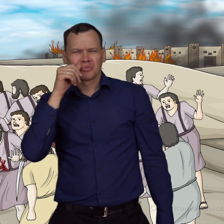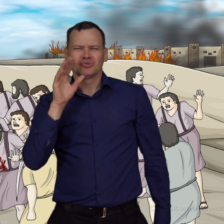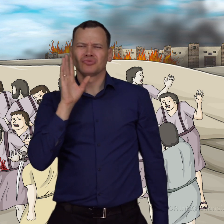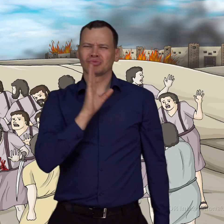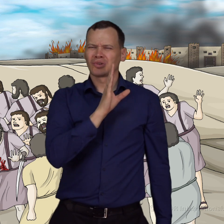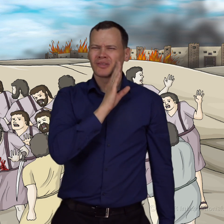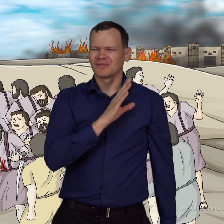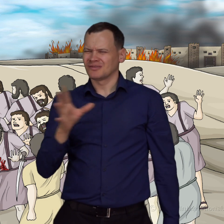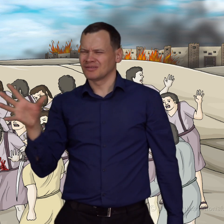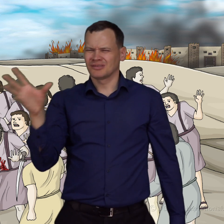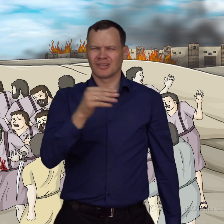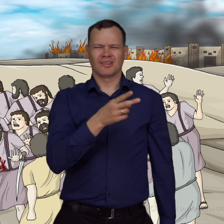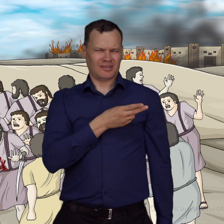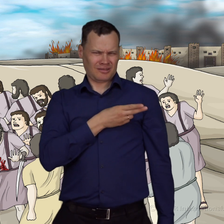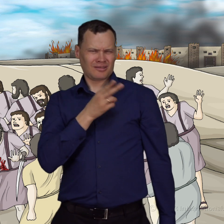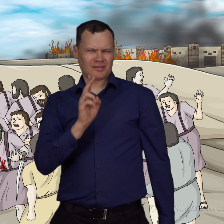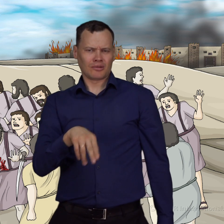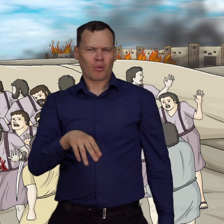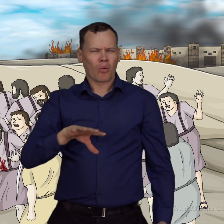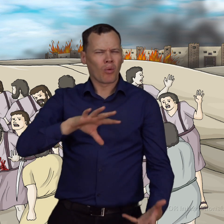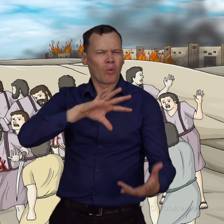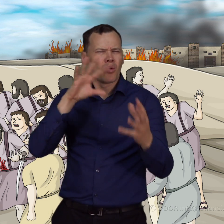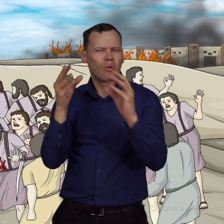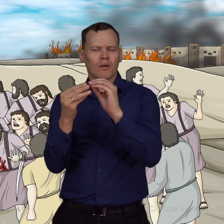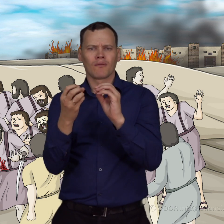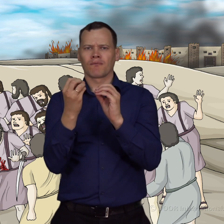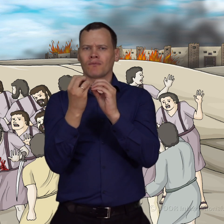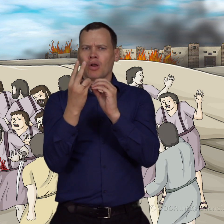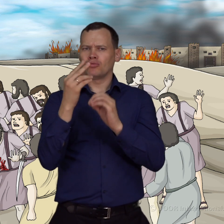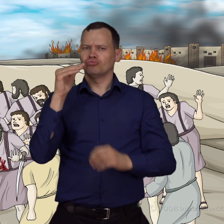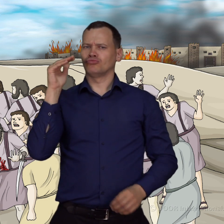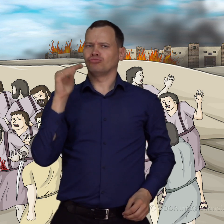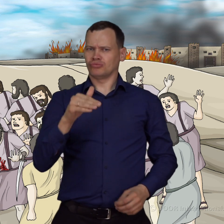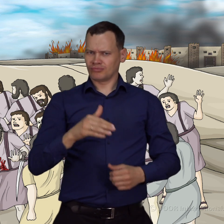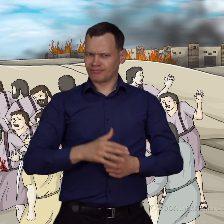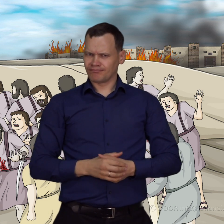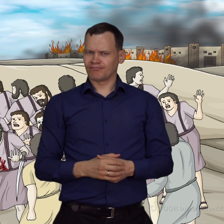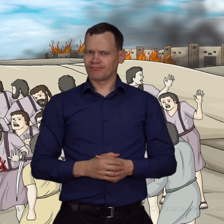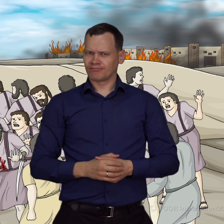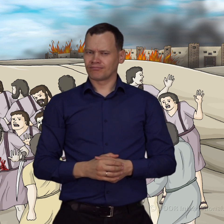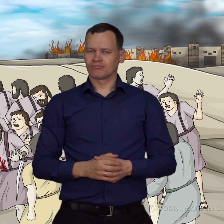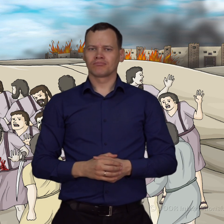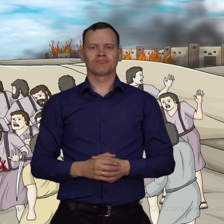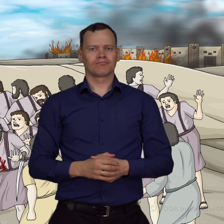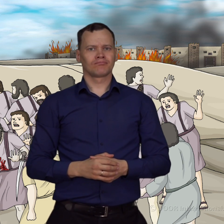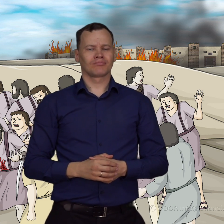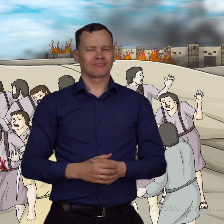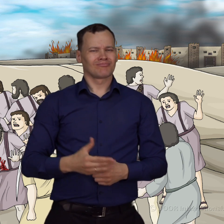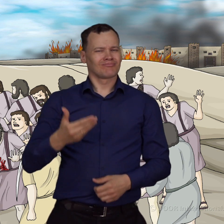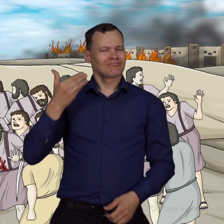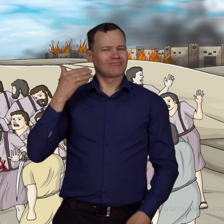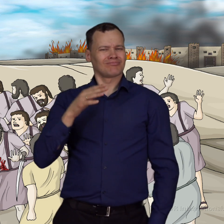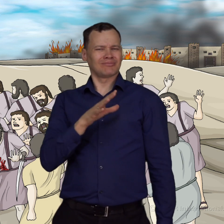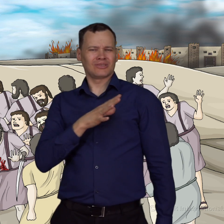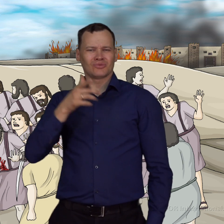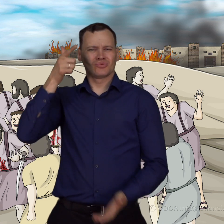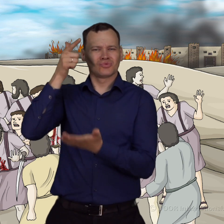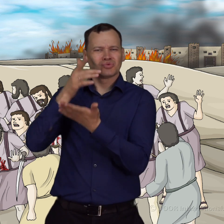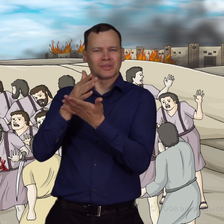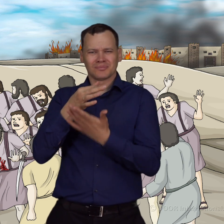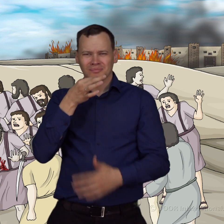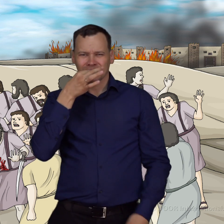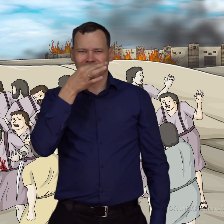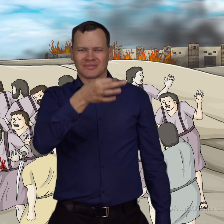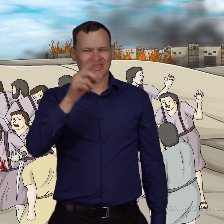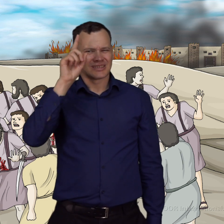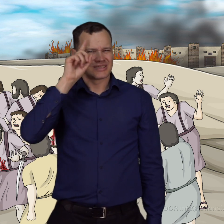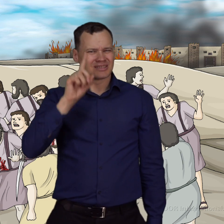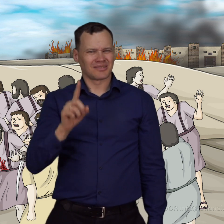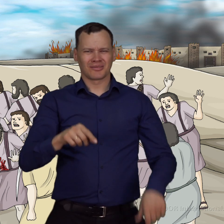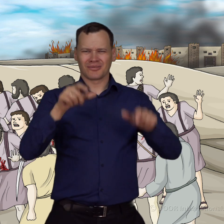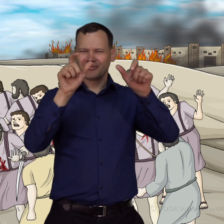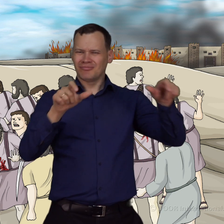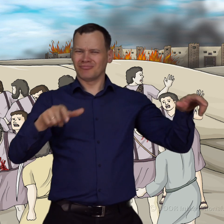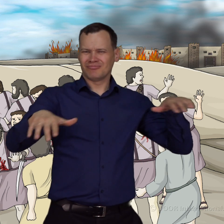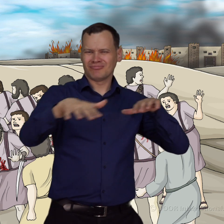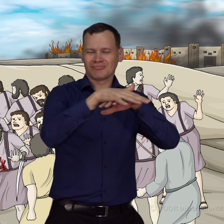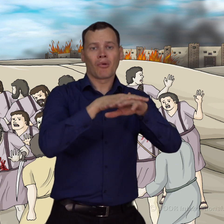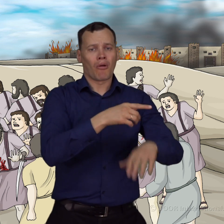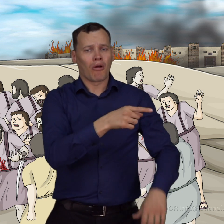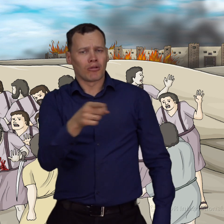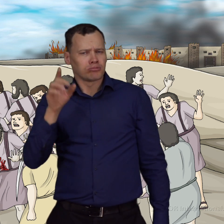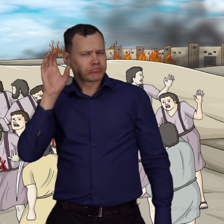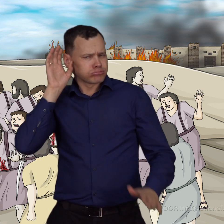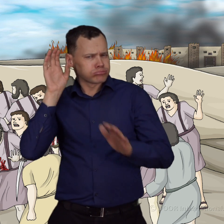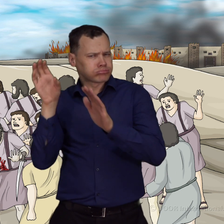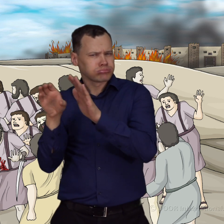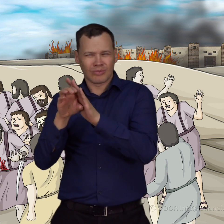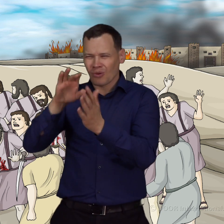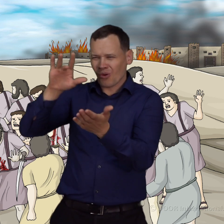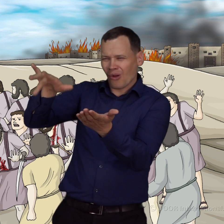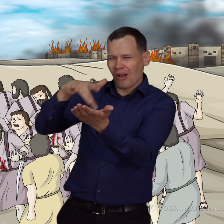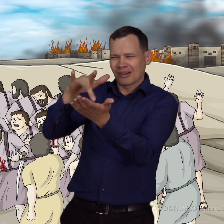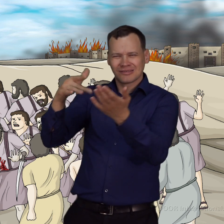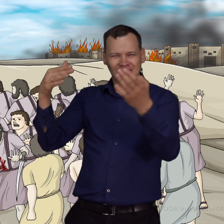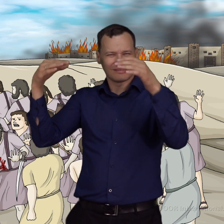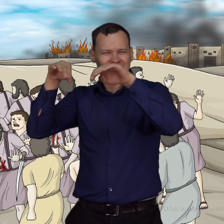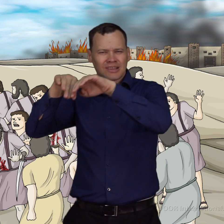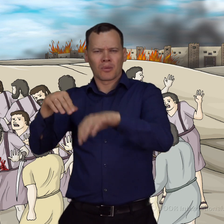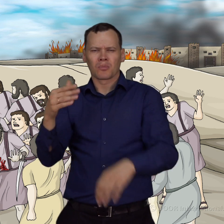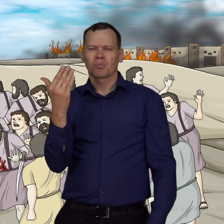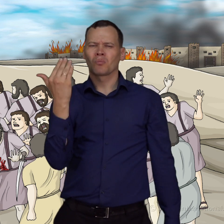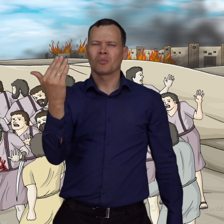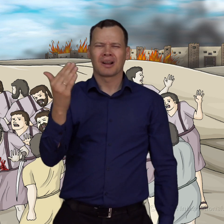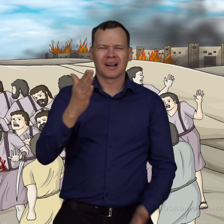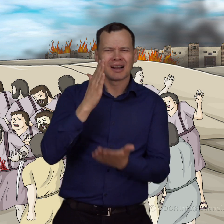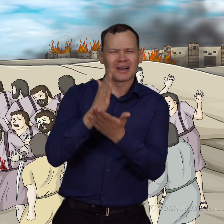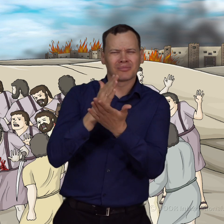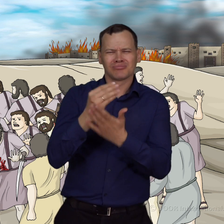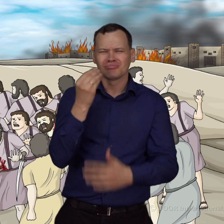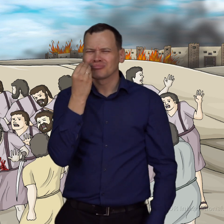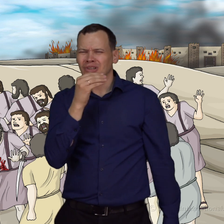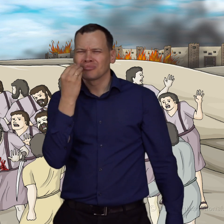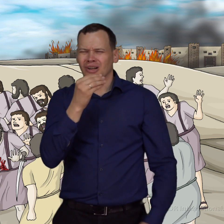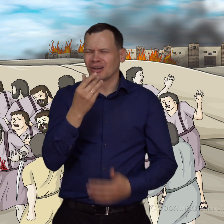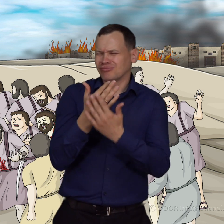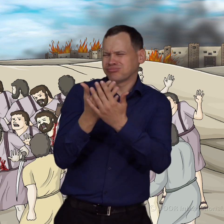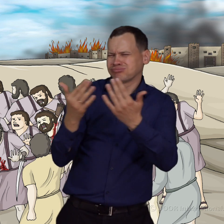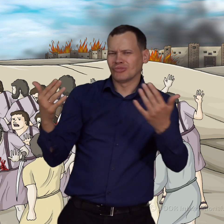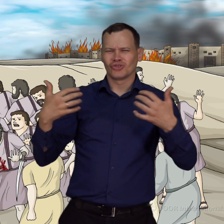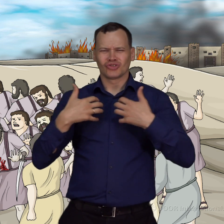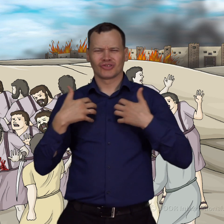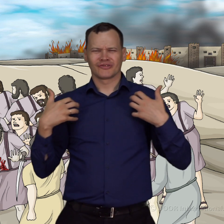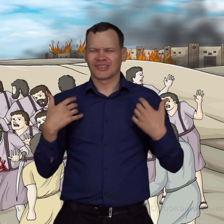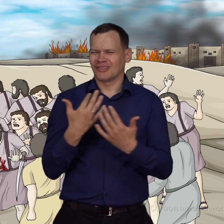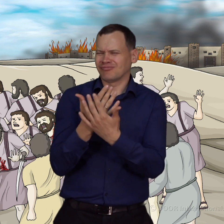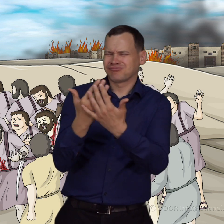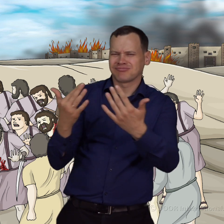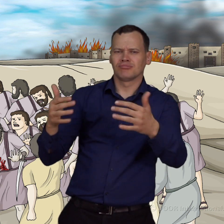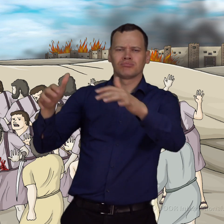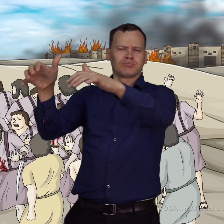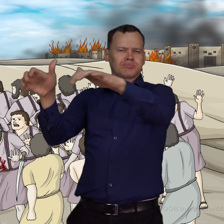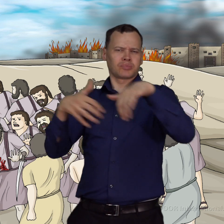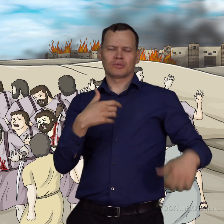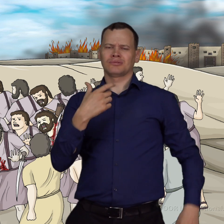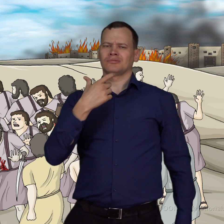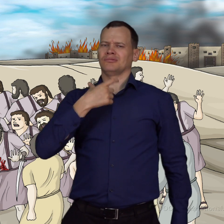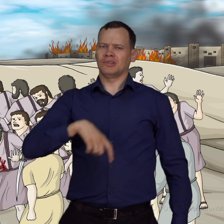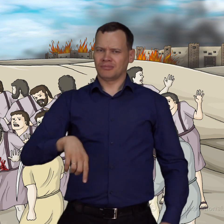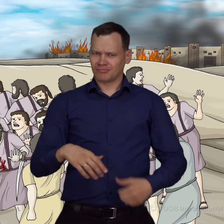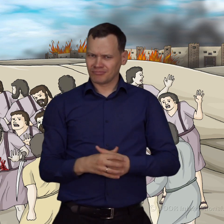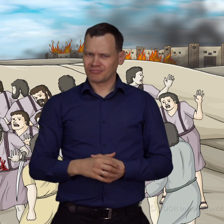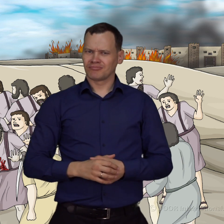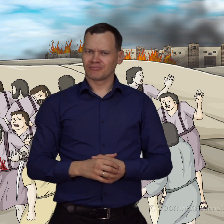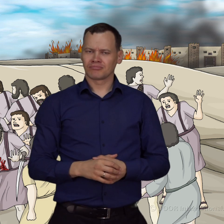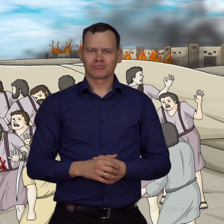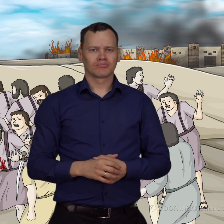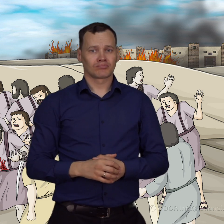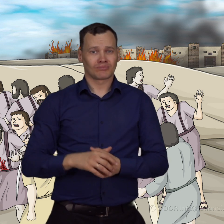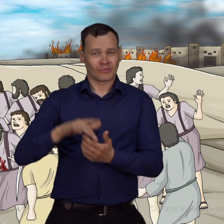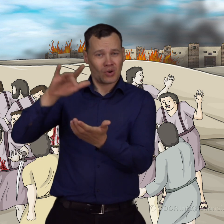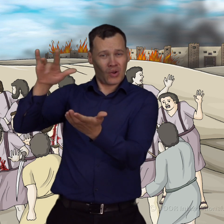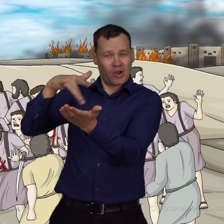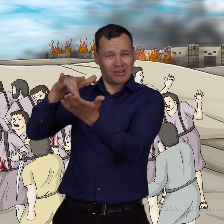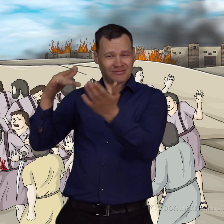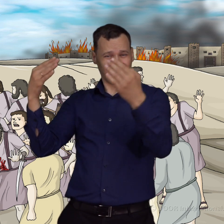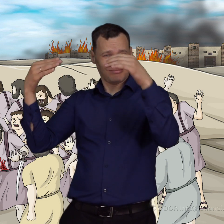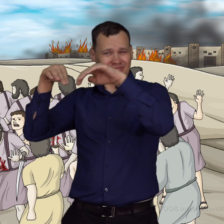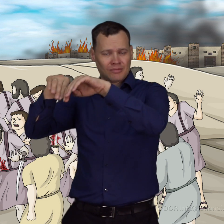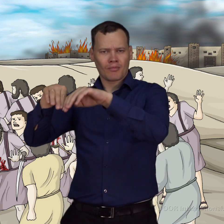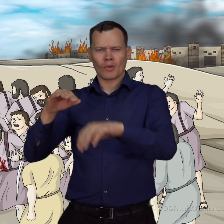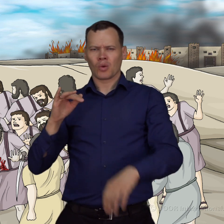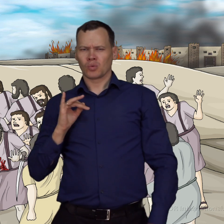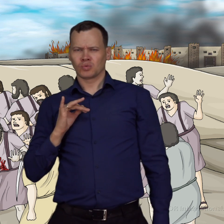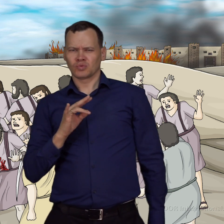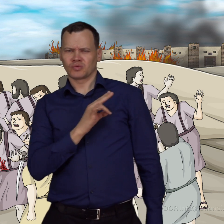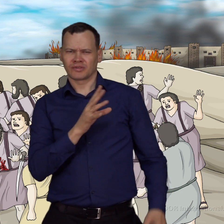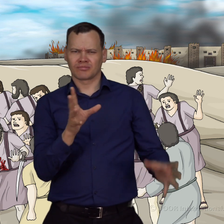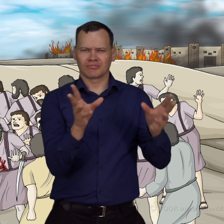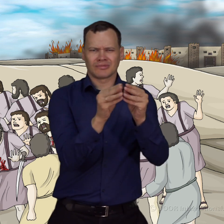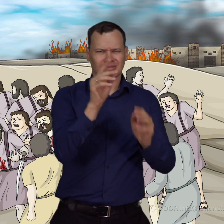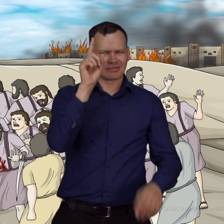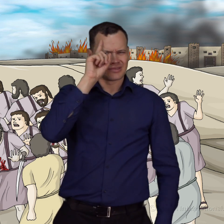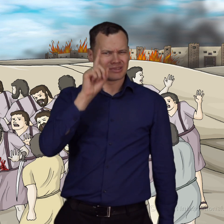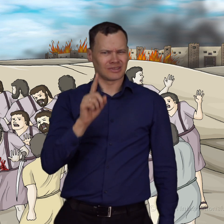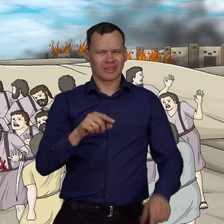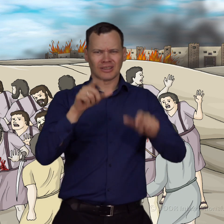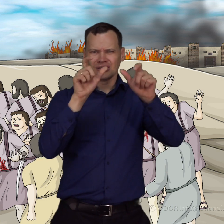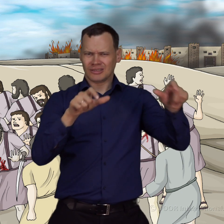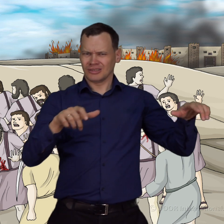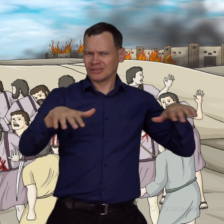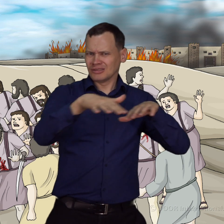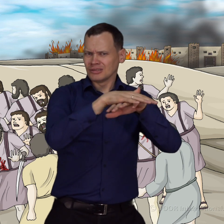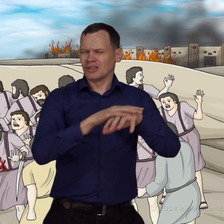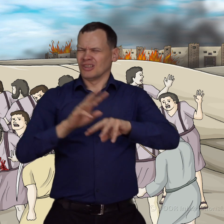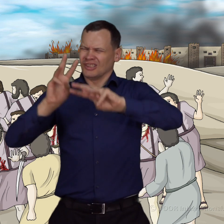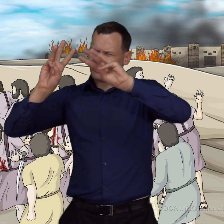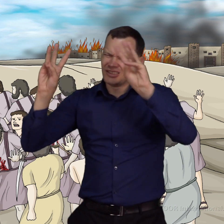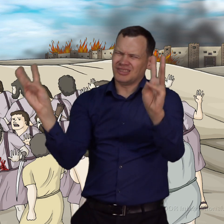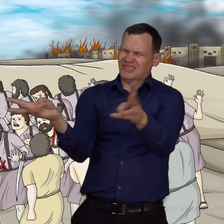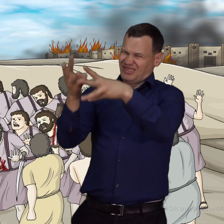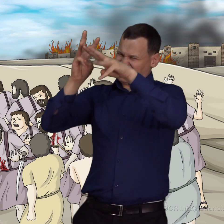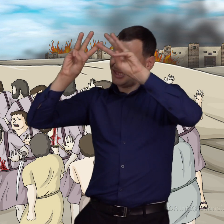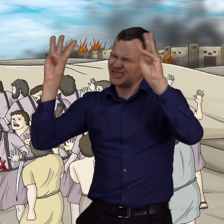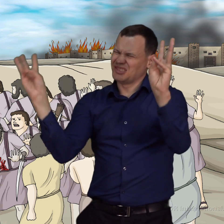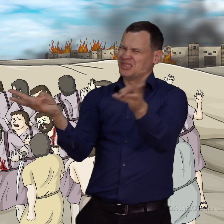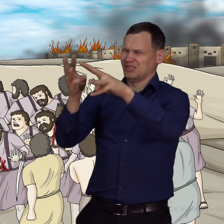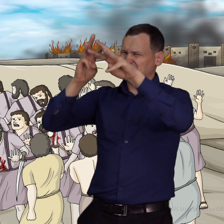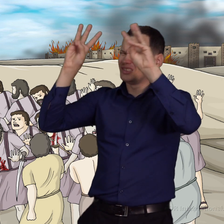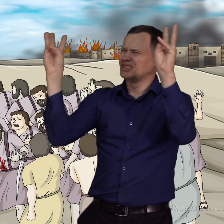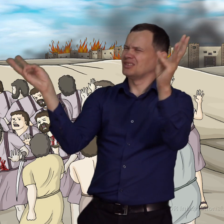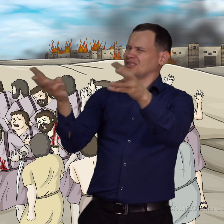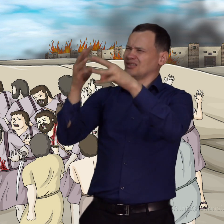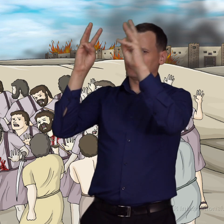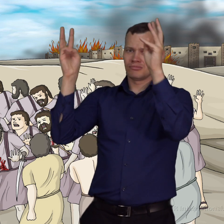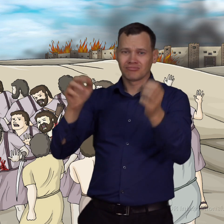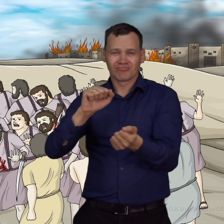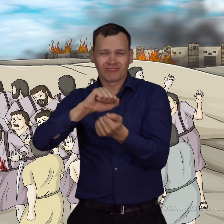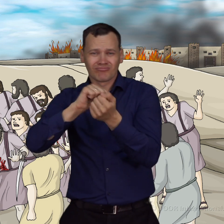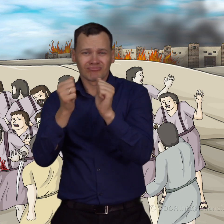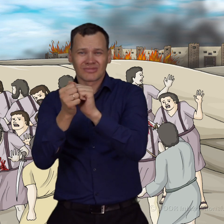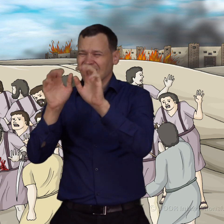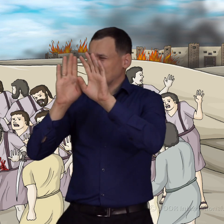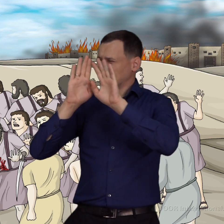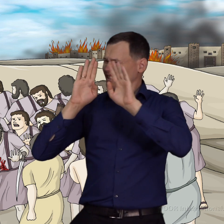Israel took for themselves only the cattle and plunder of that city, as the LORD had commanded Joshua.